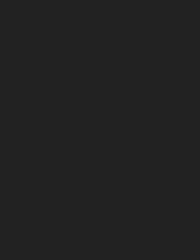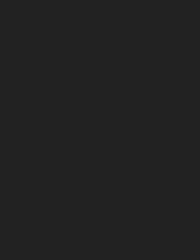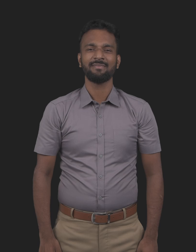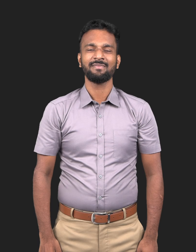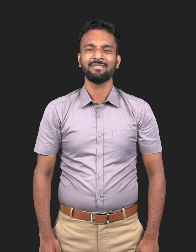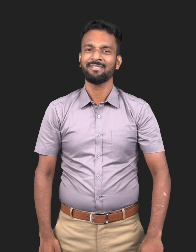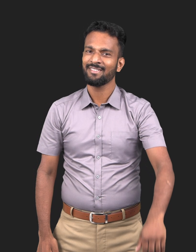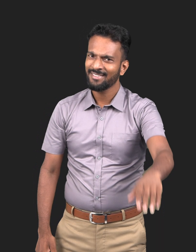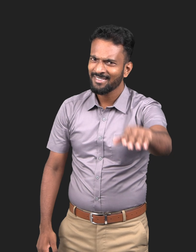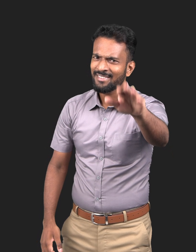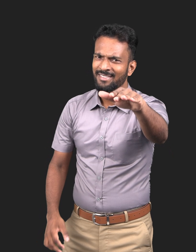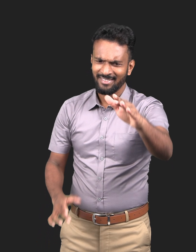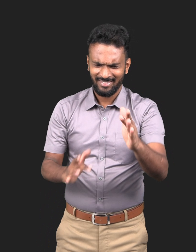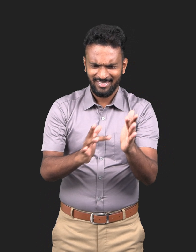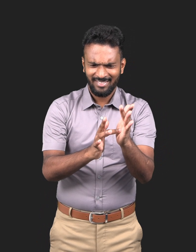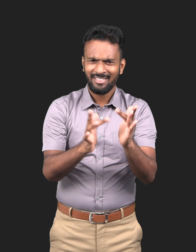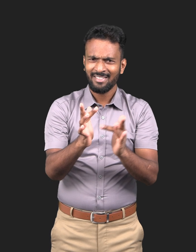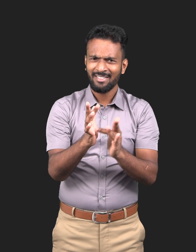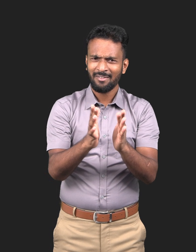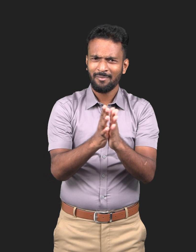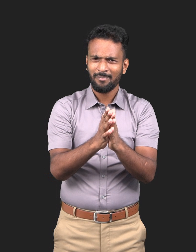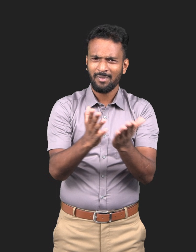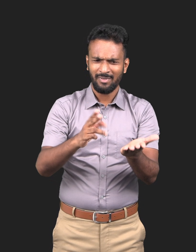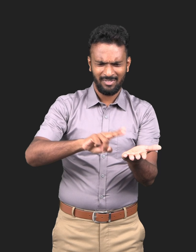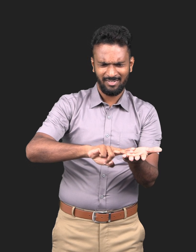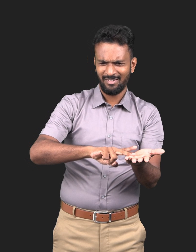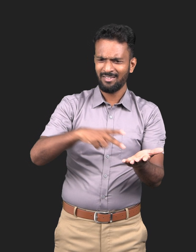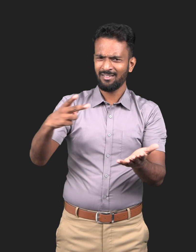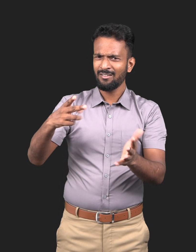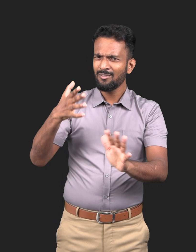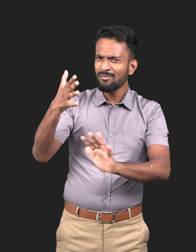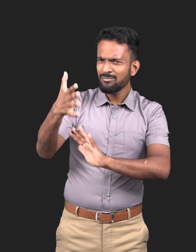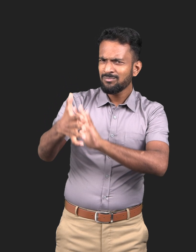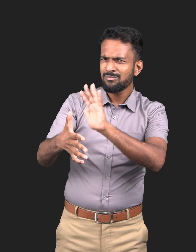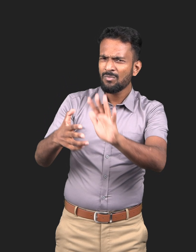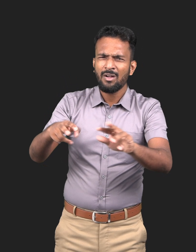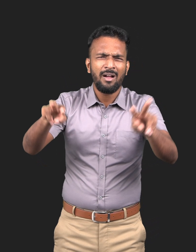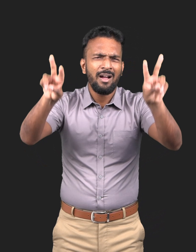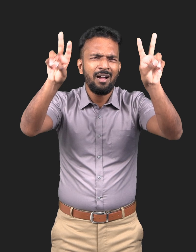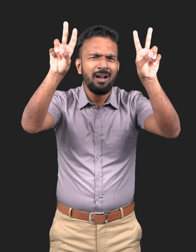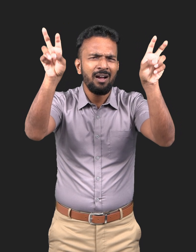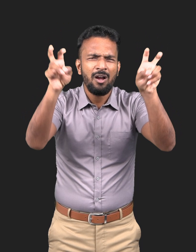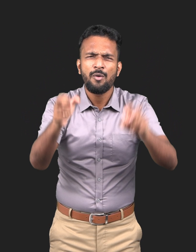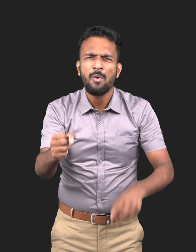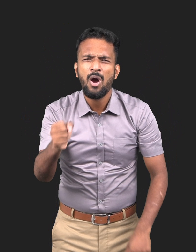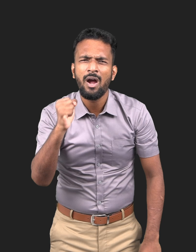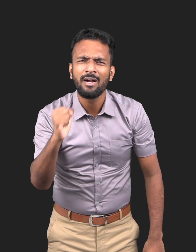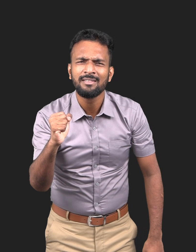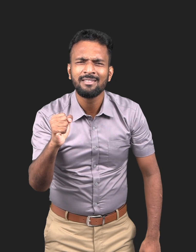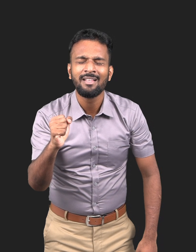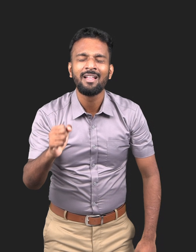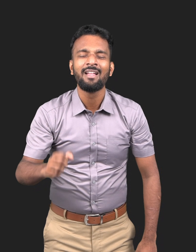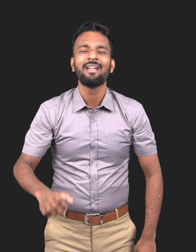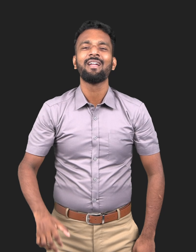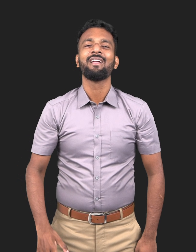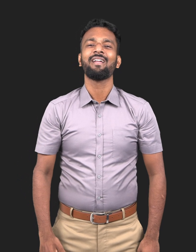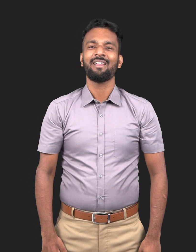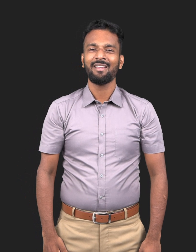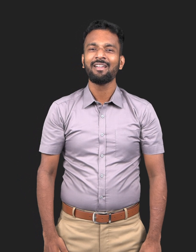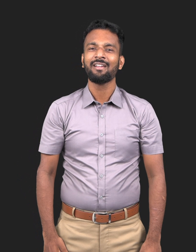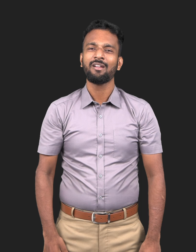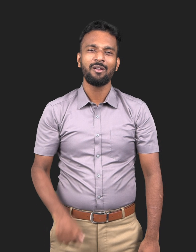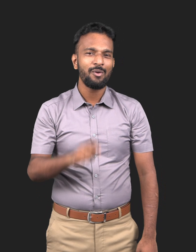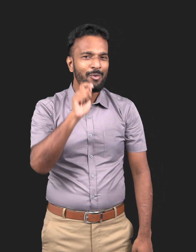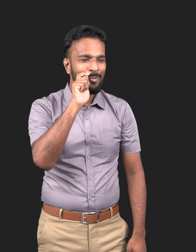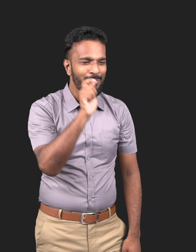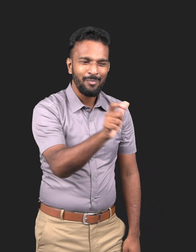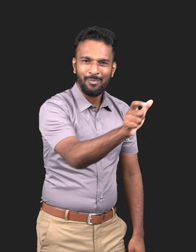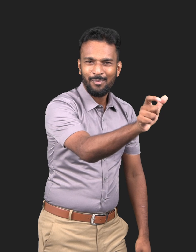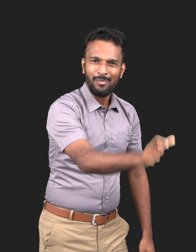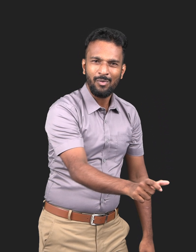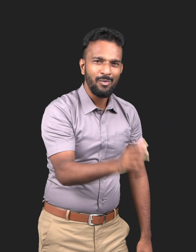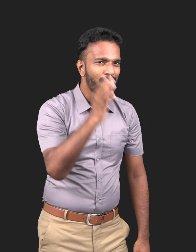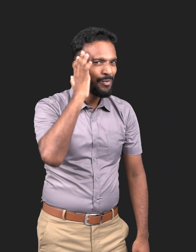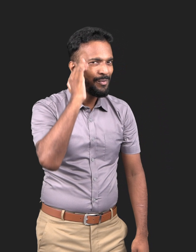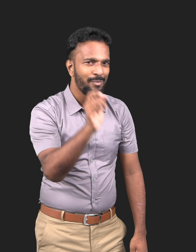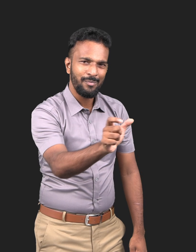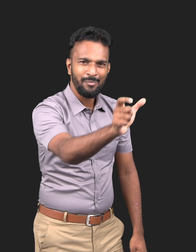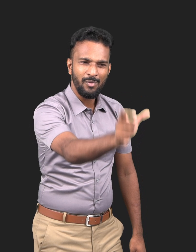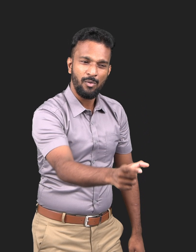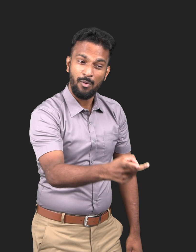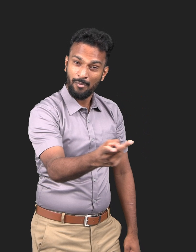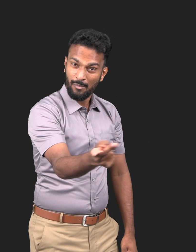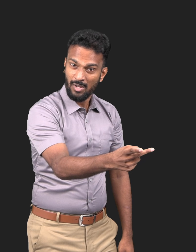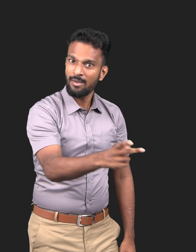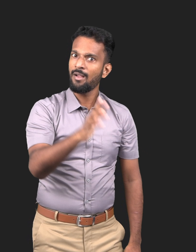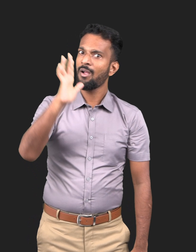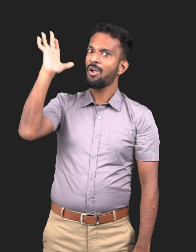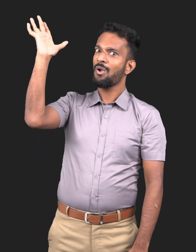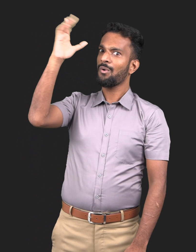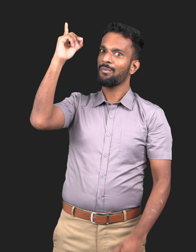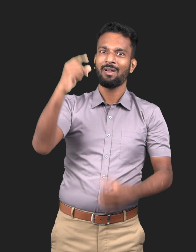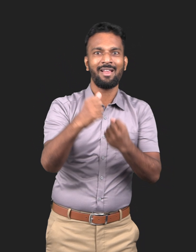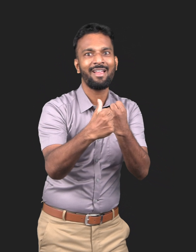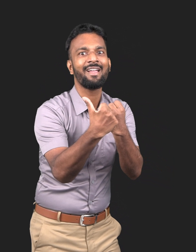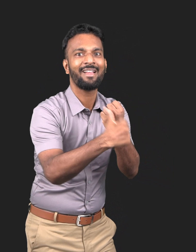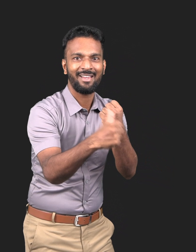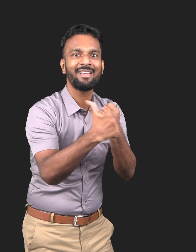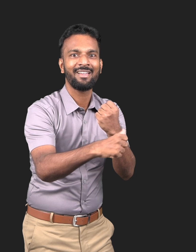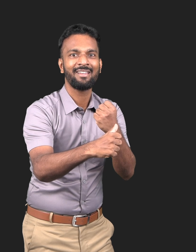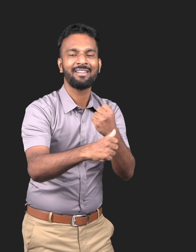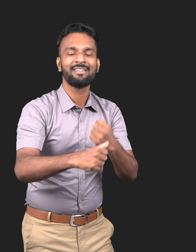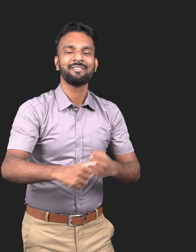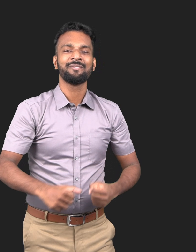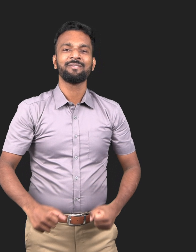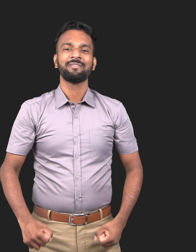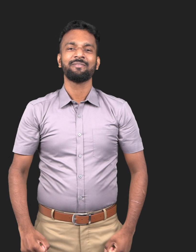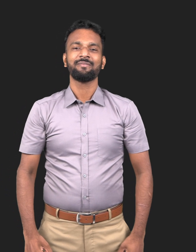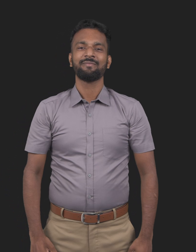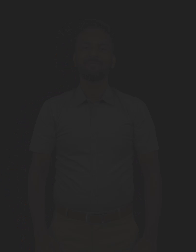God made man and woman